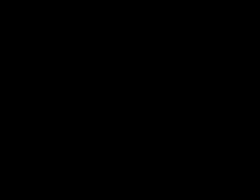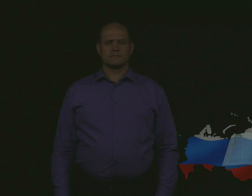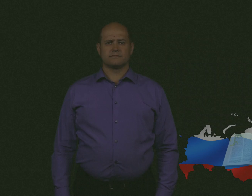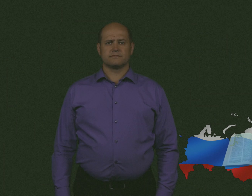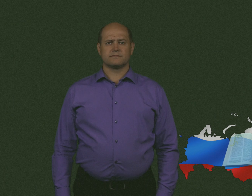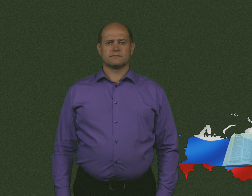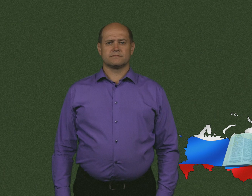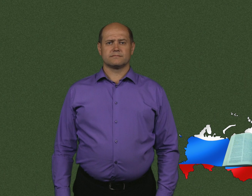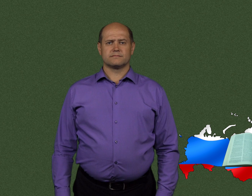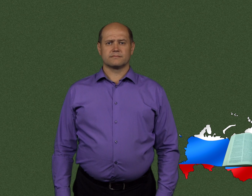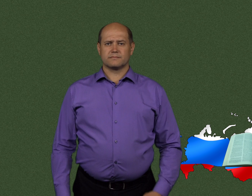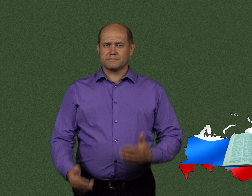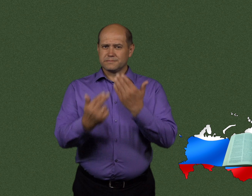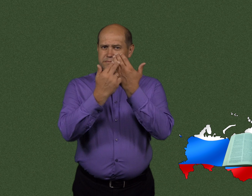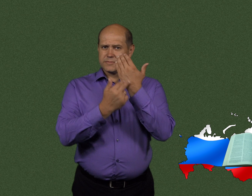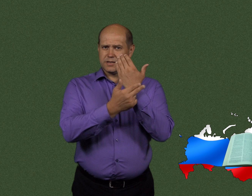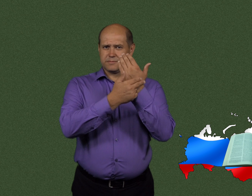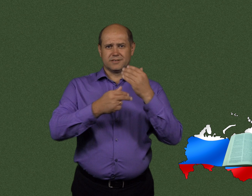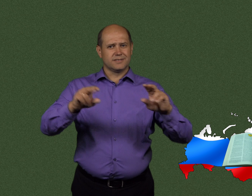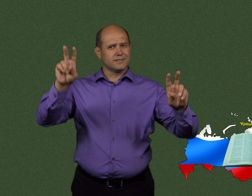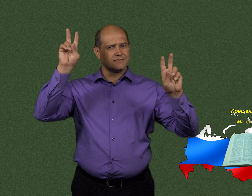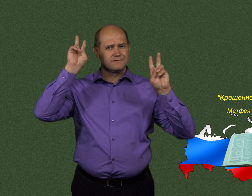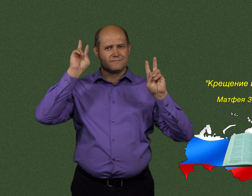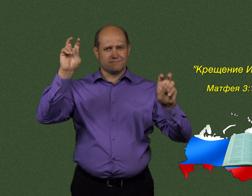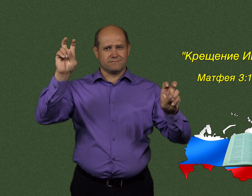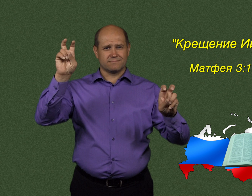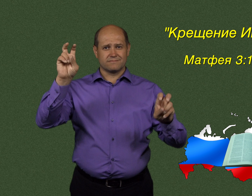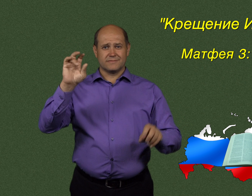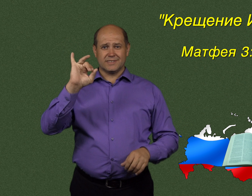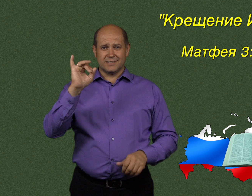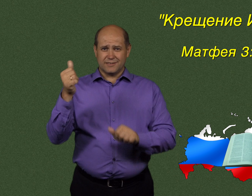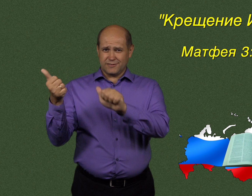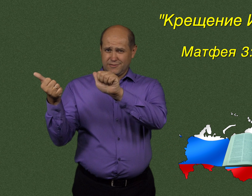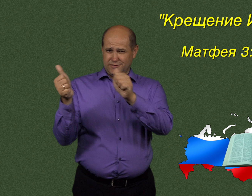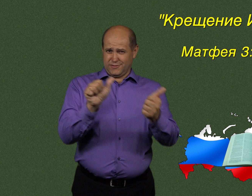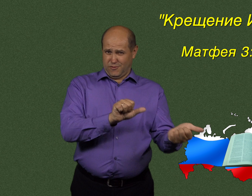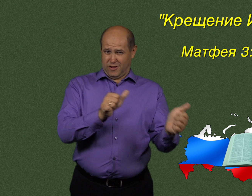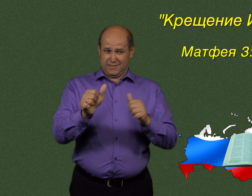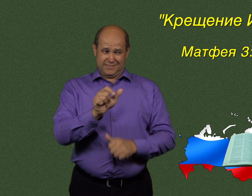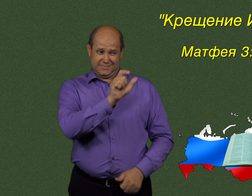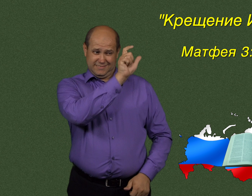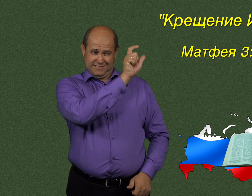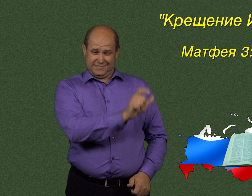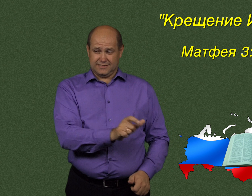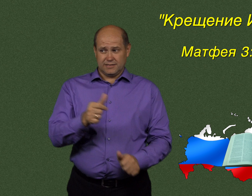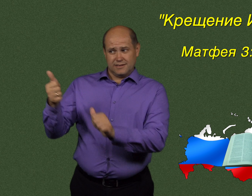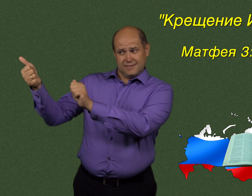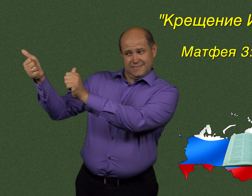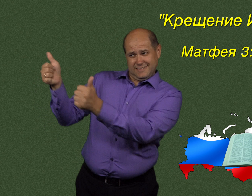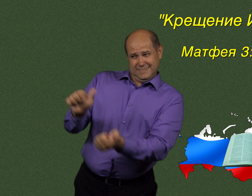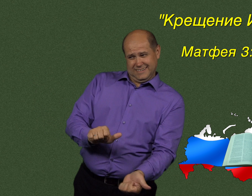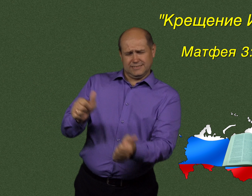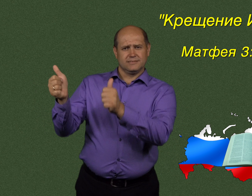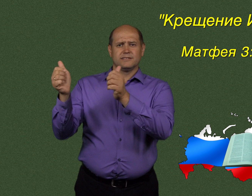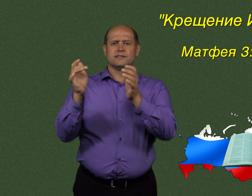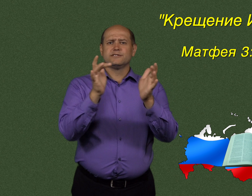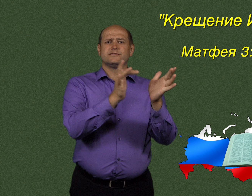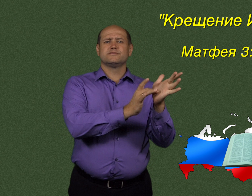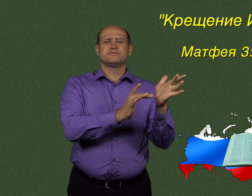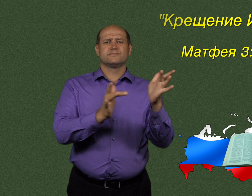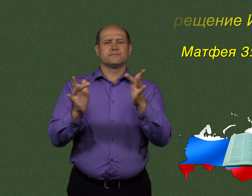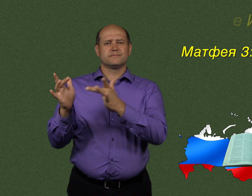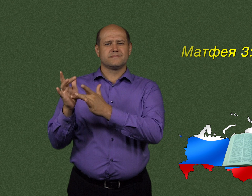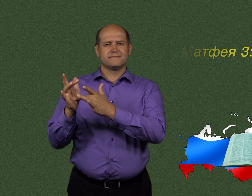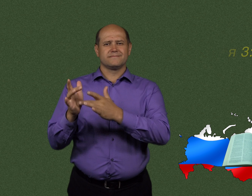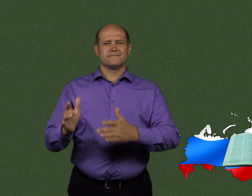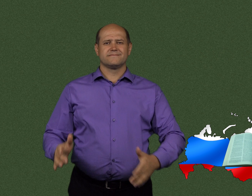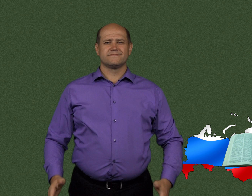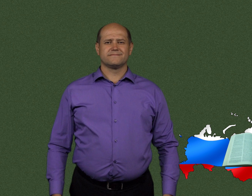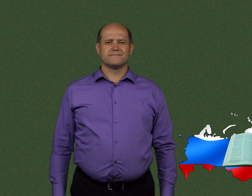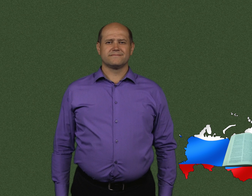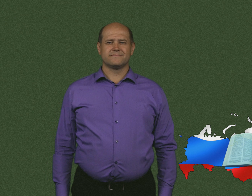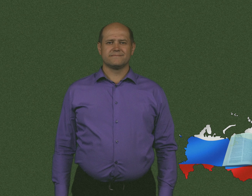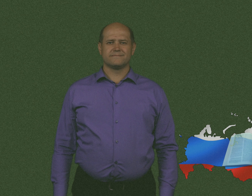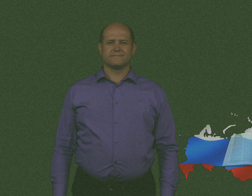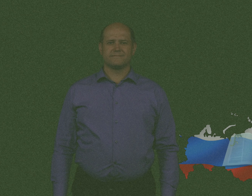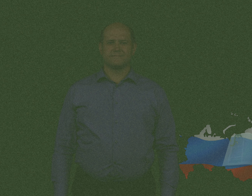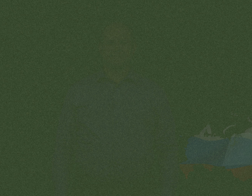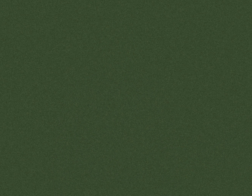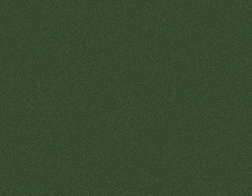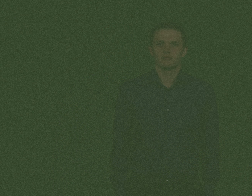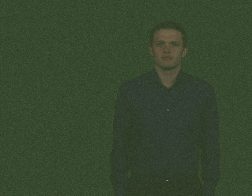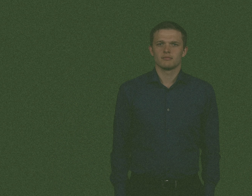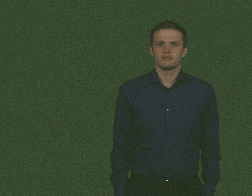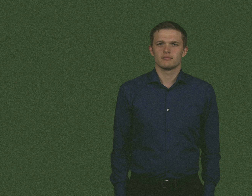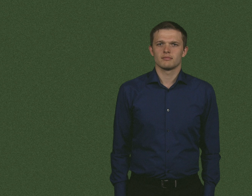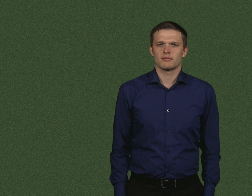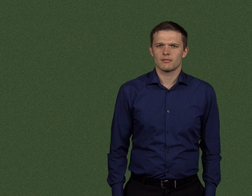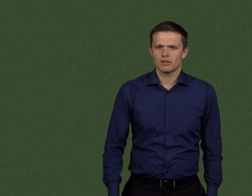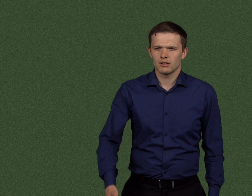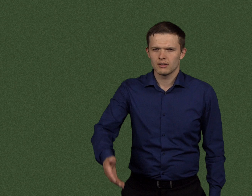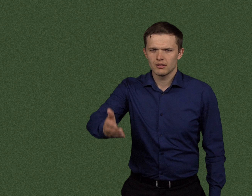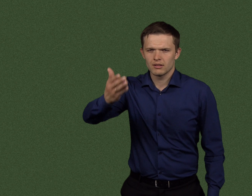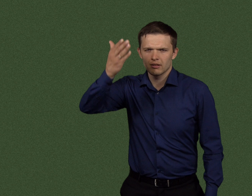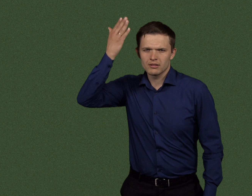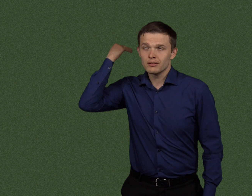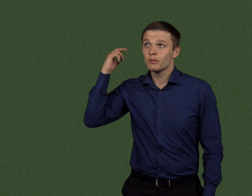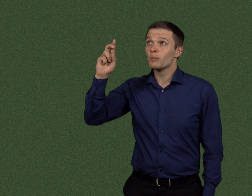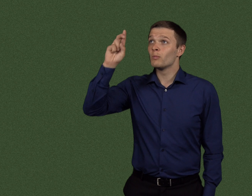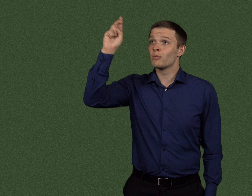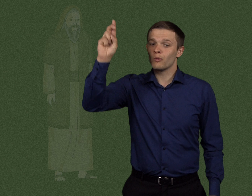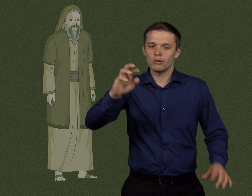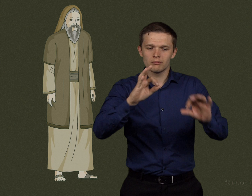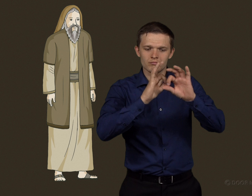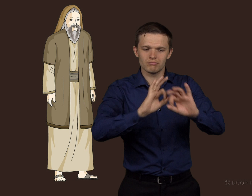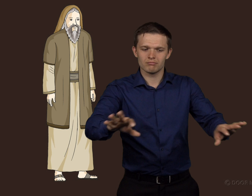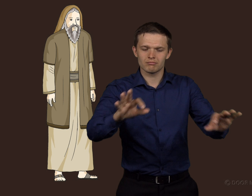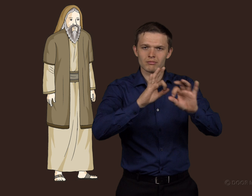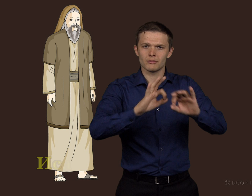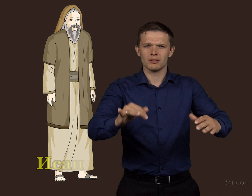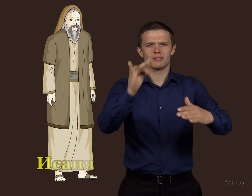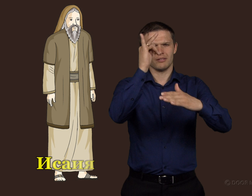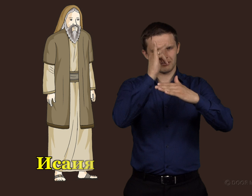In those days John the Baptist came, preaching in the wilderness of Judea and saying, “Repent, for the kingdom of heaven is near.”